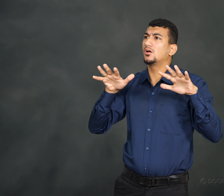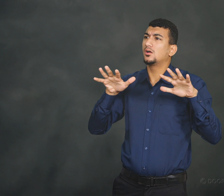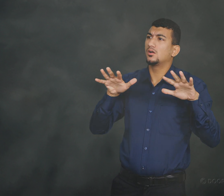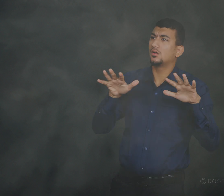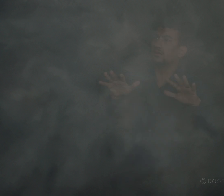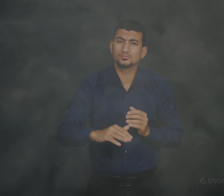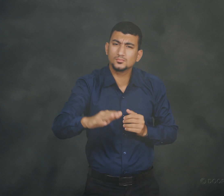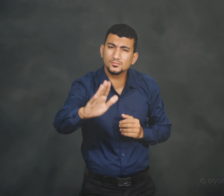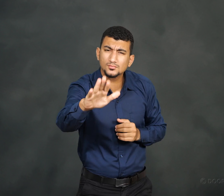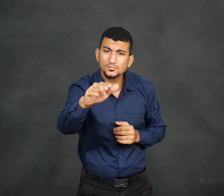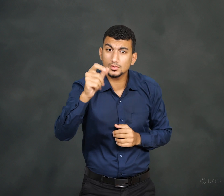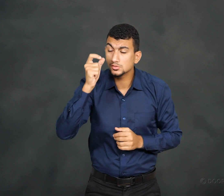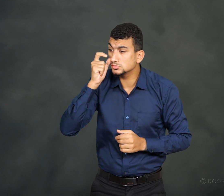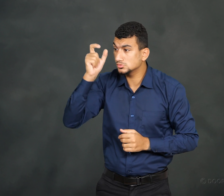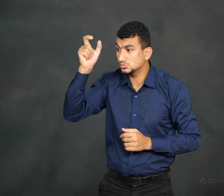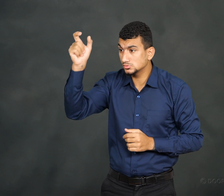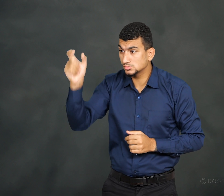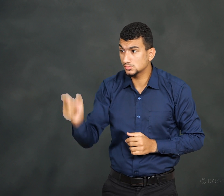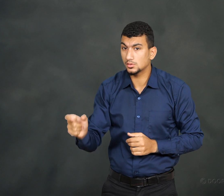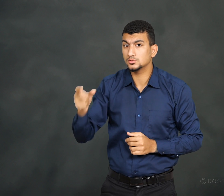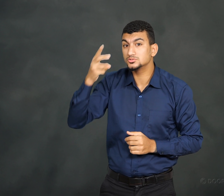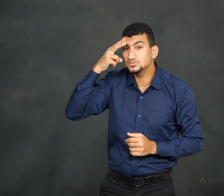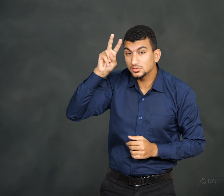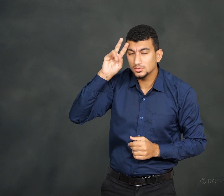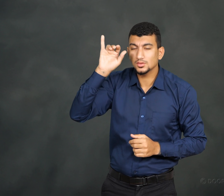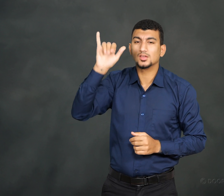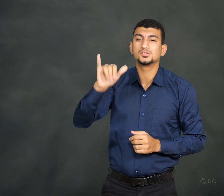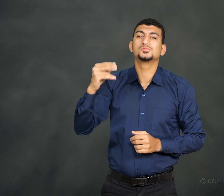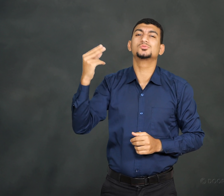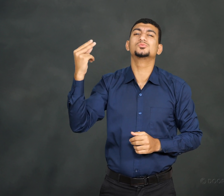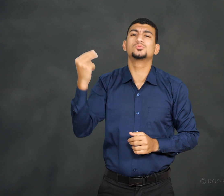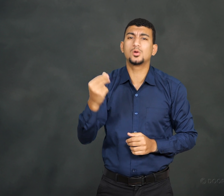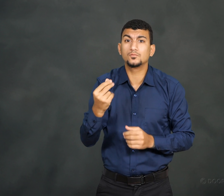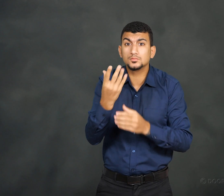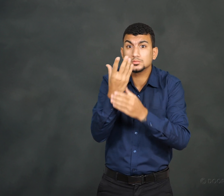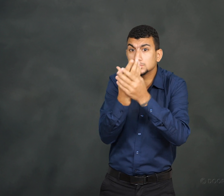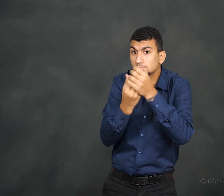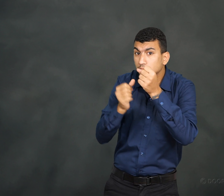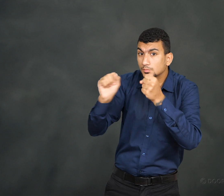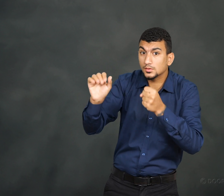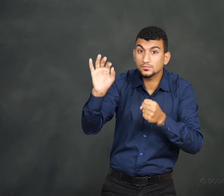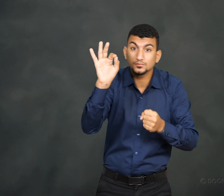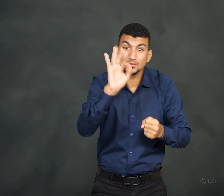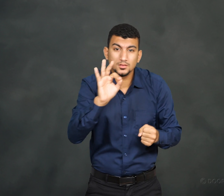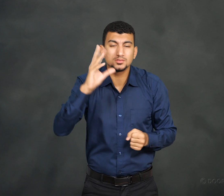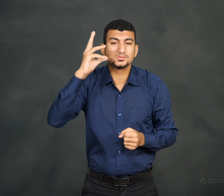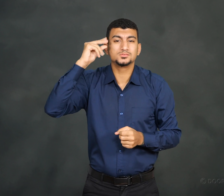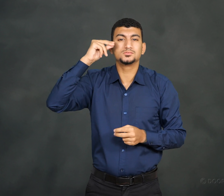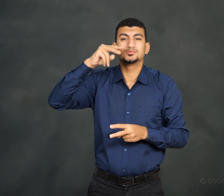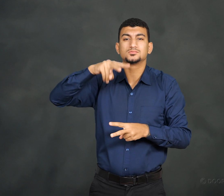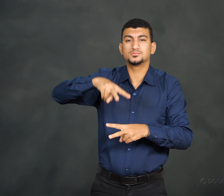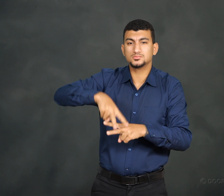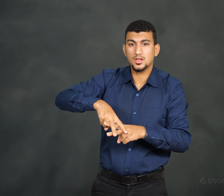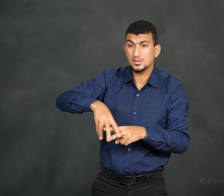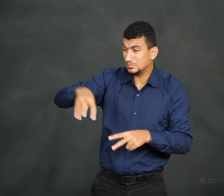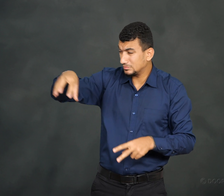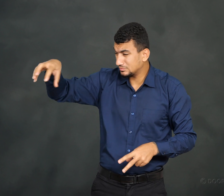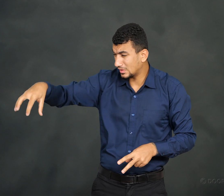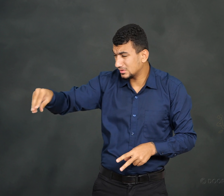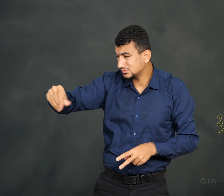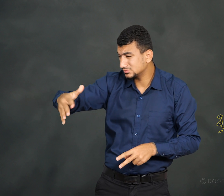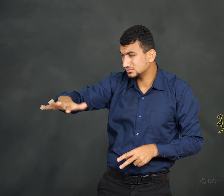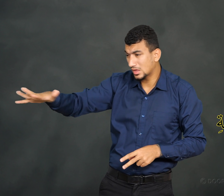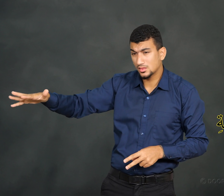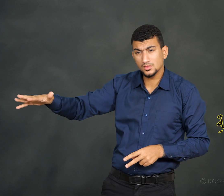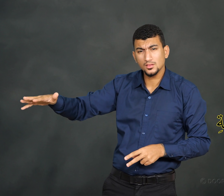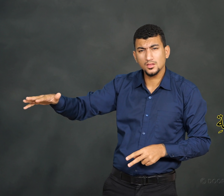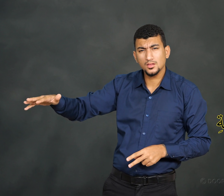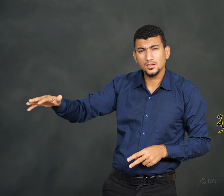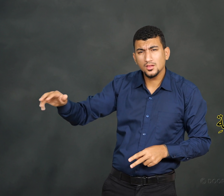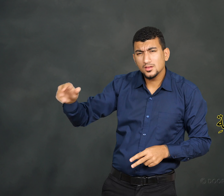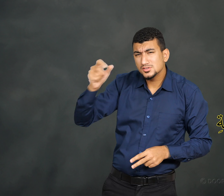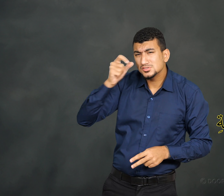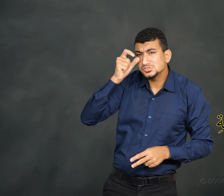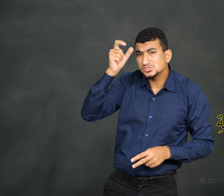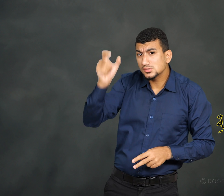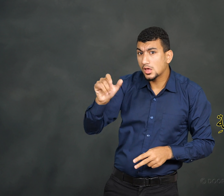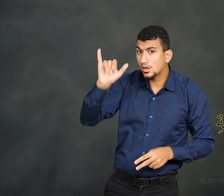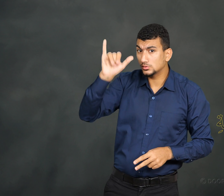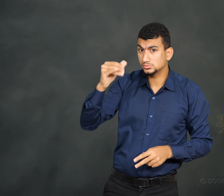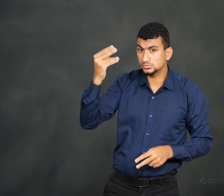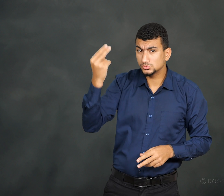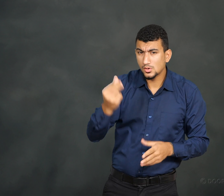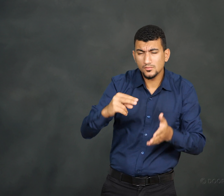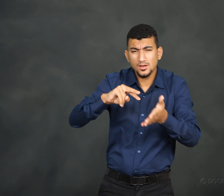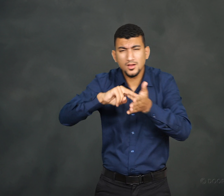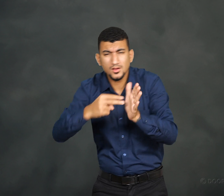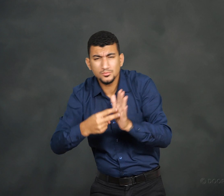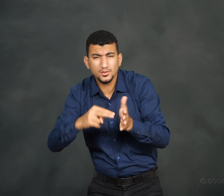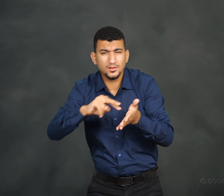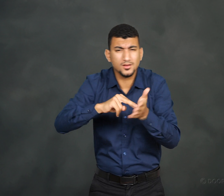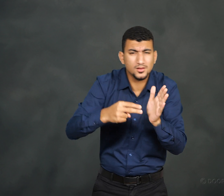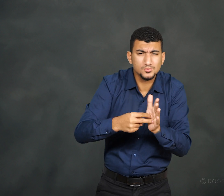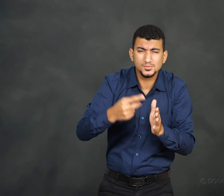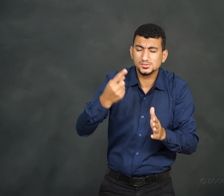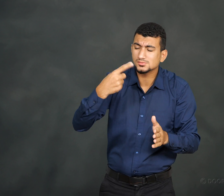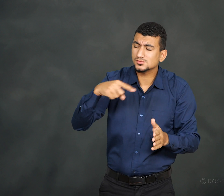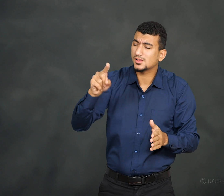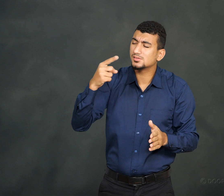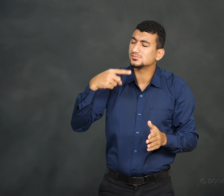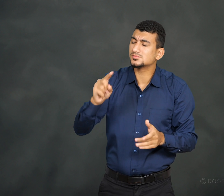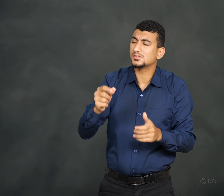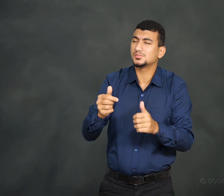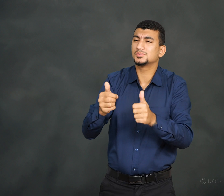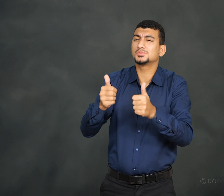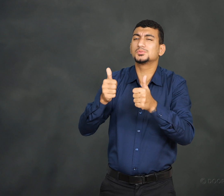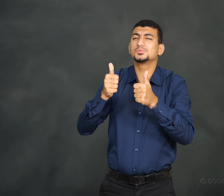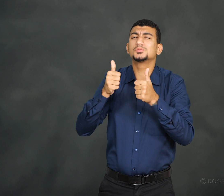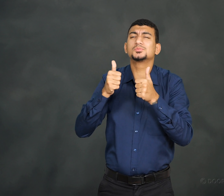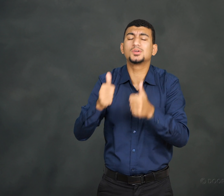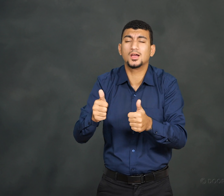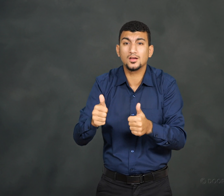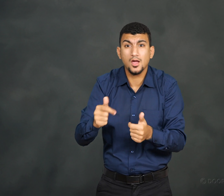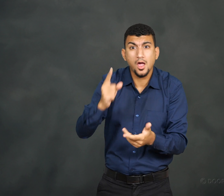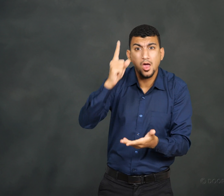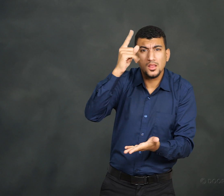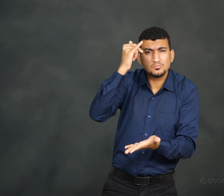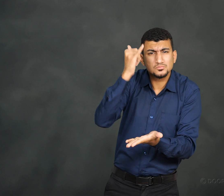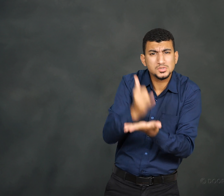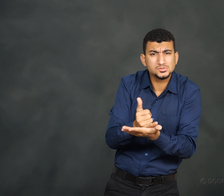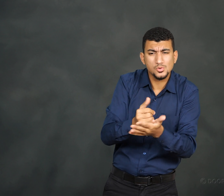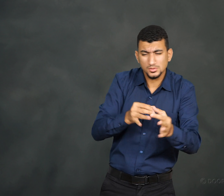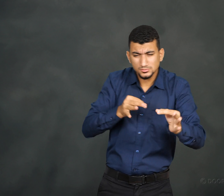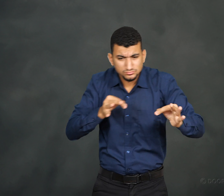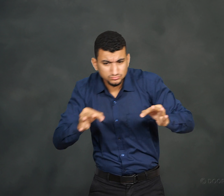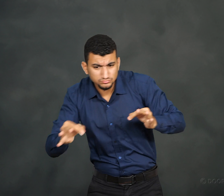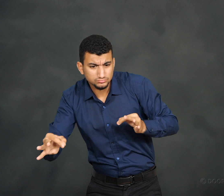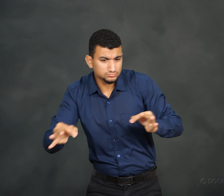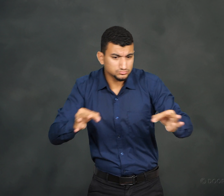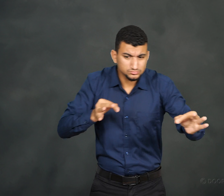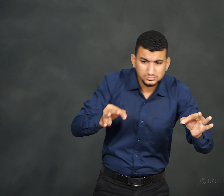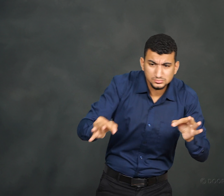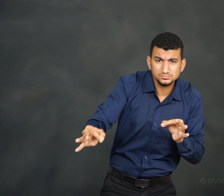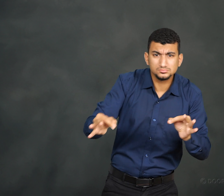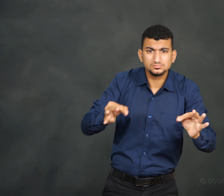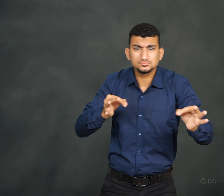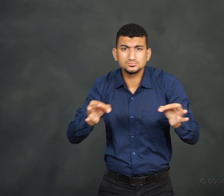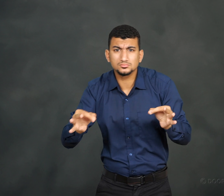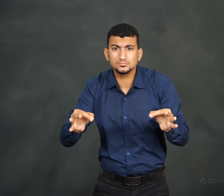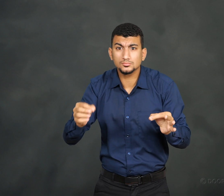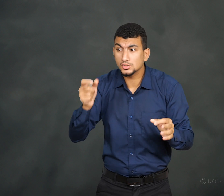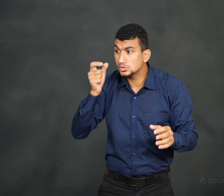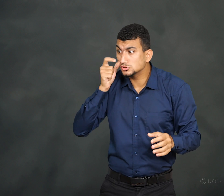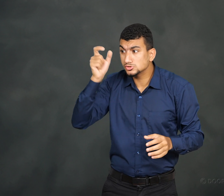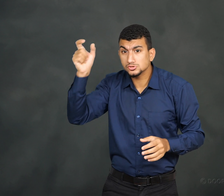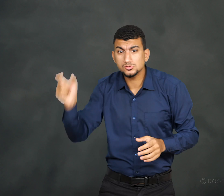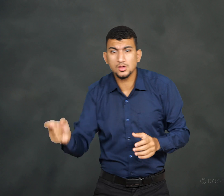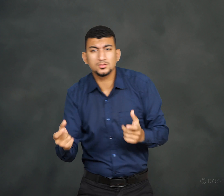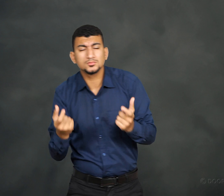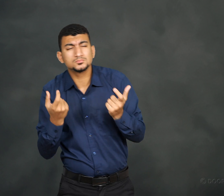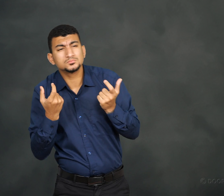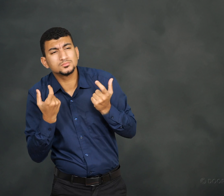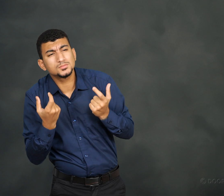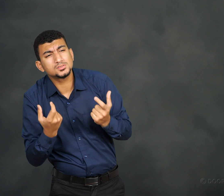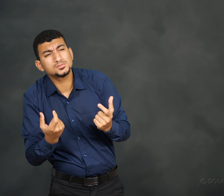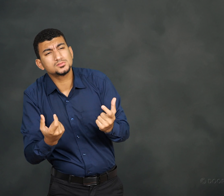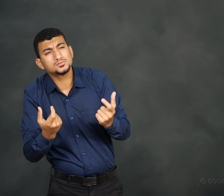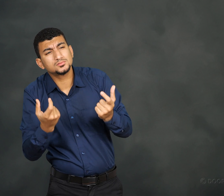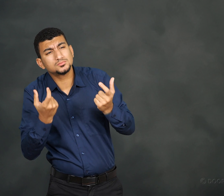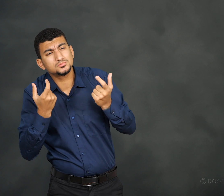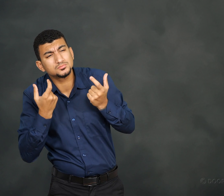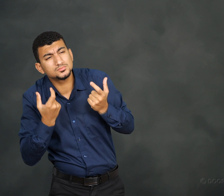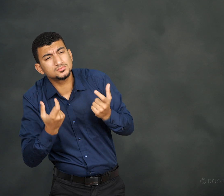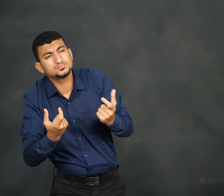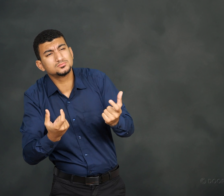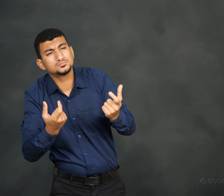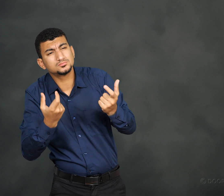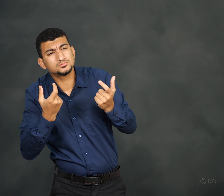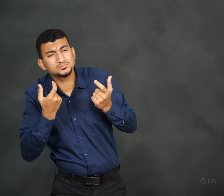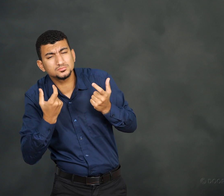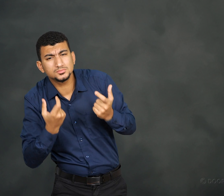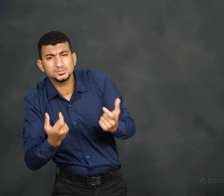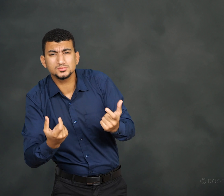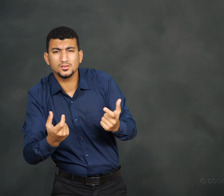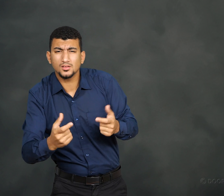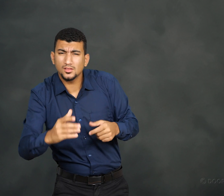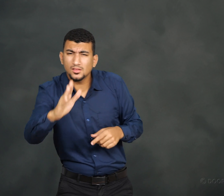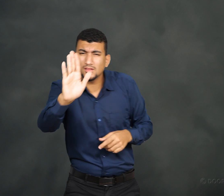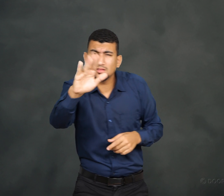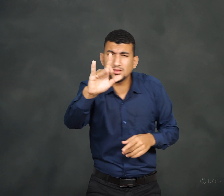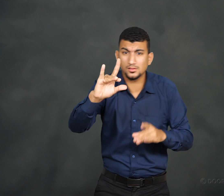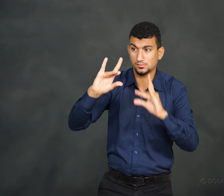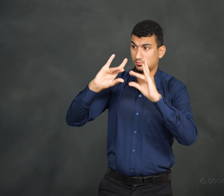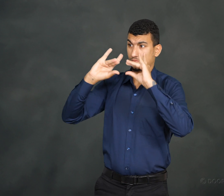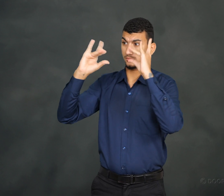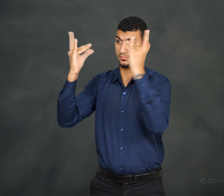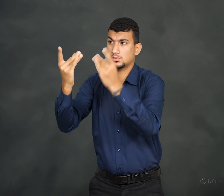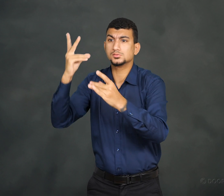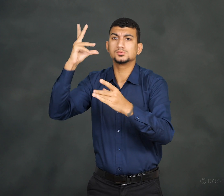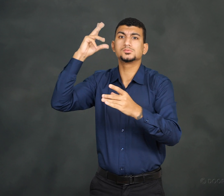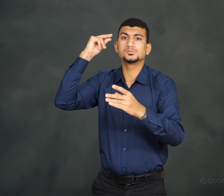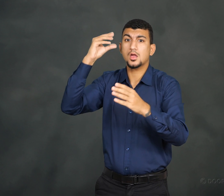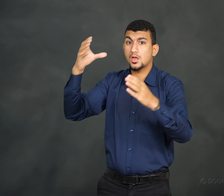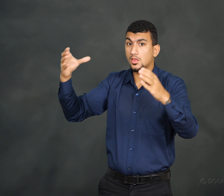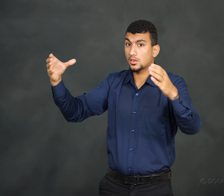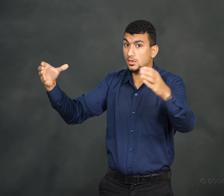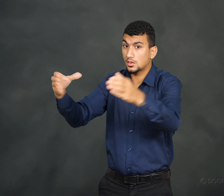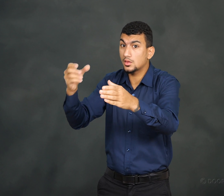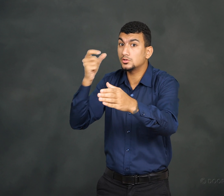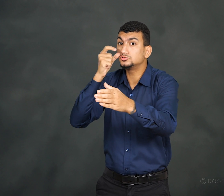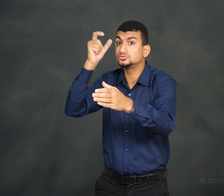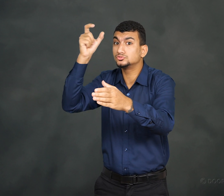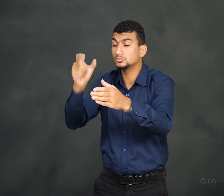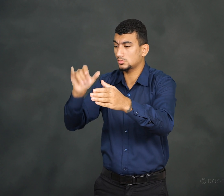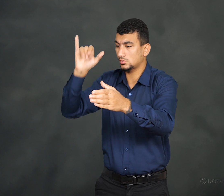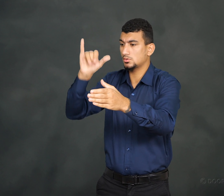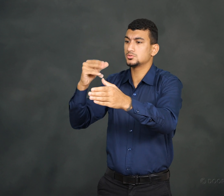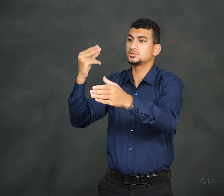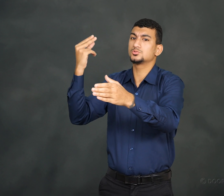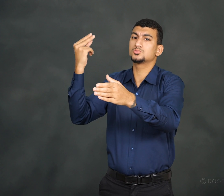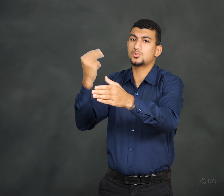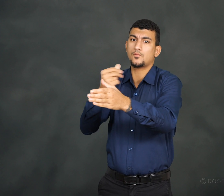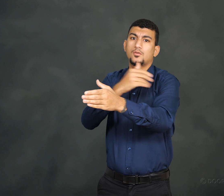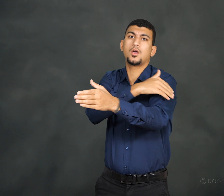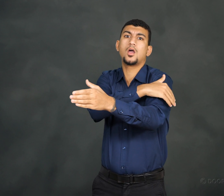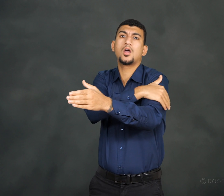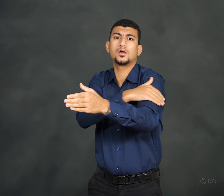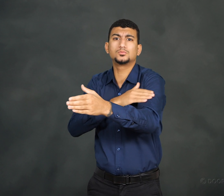Now there was a Council member named Joseph, a good and righteous man, who had not consented to their decision or action.